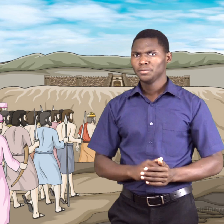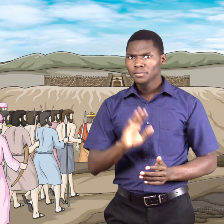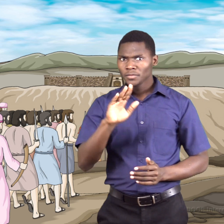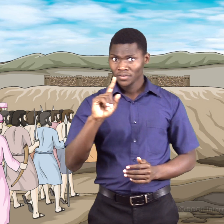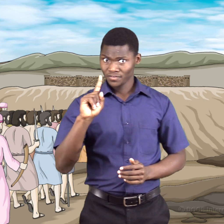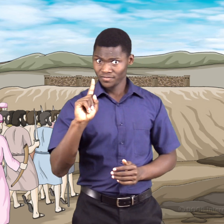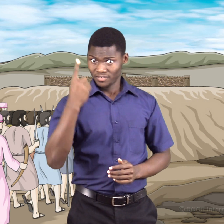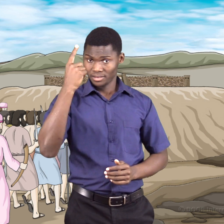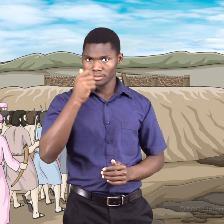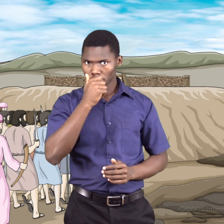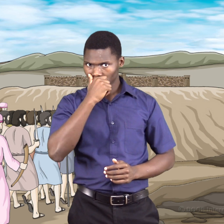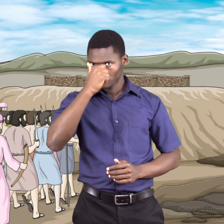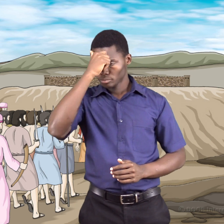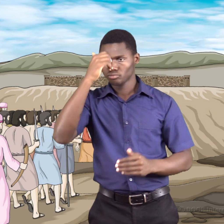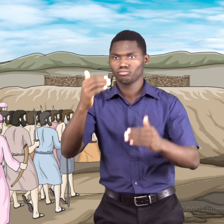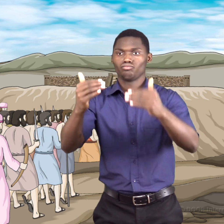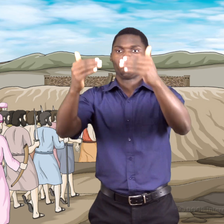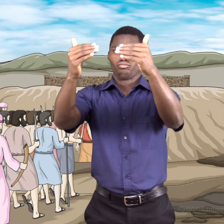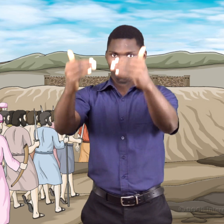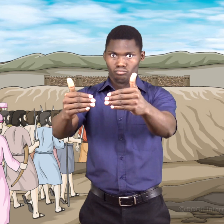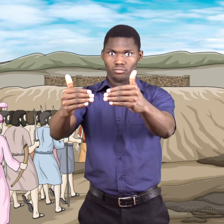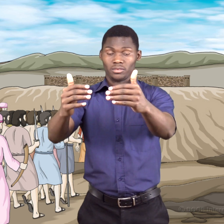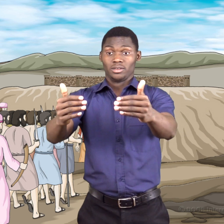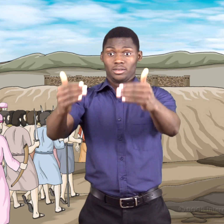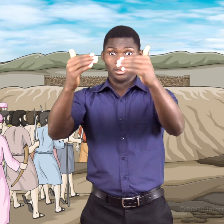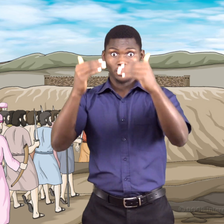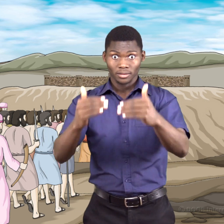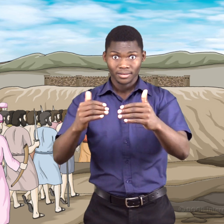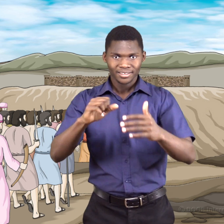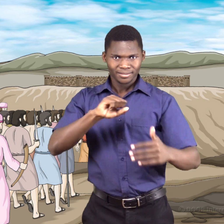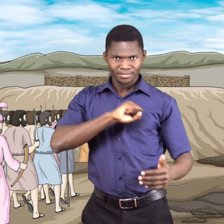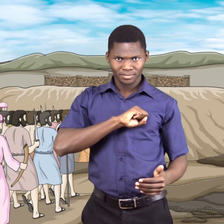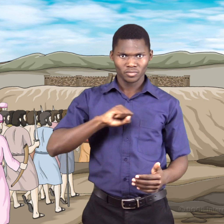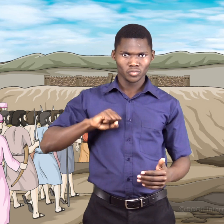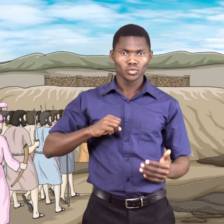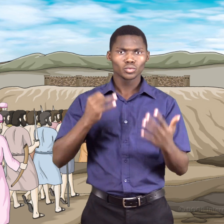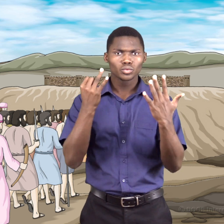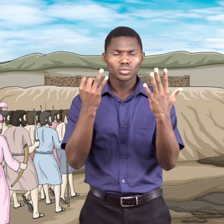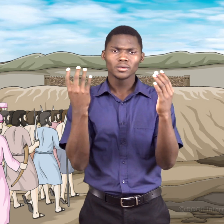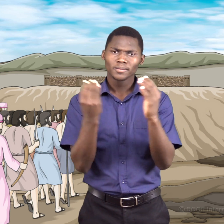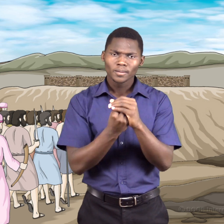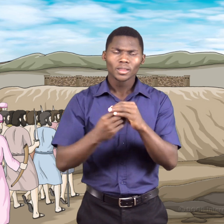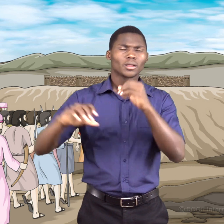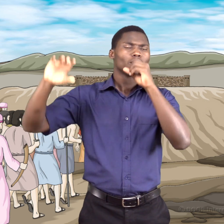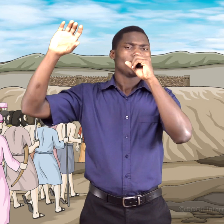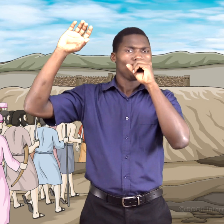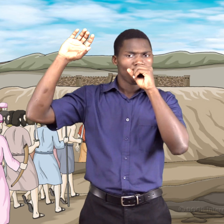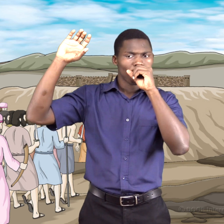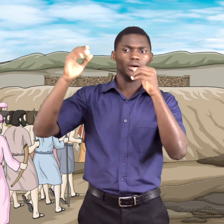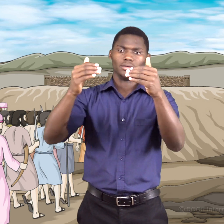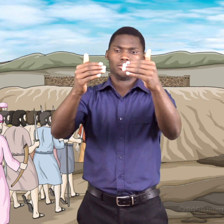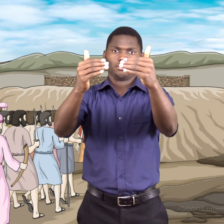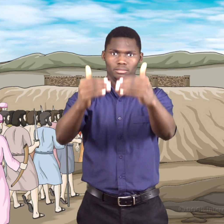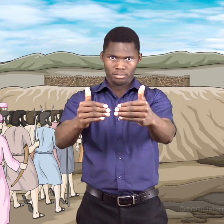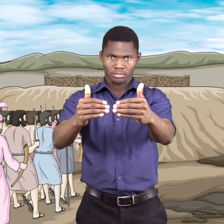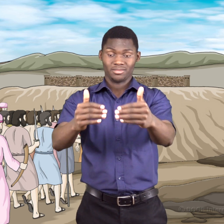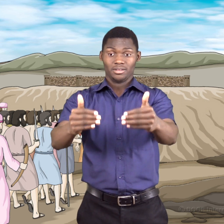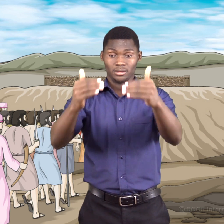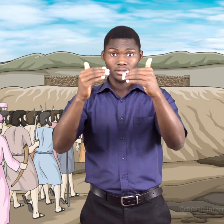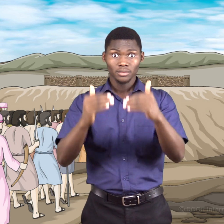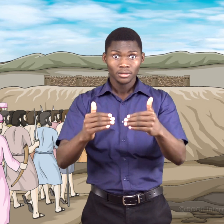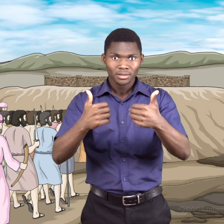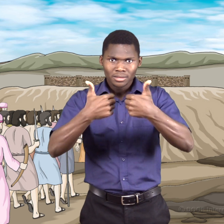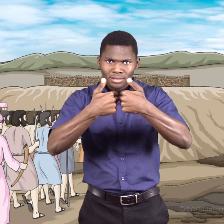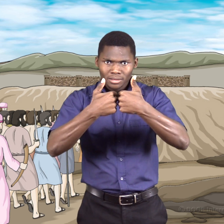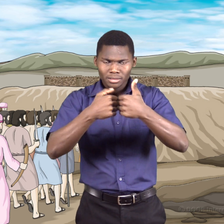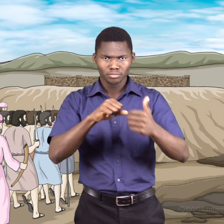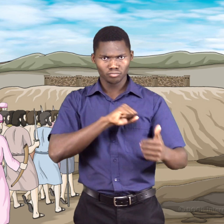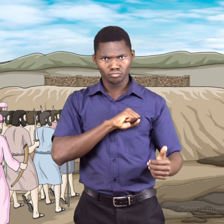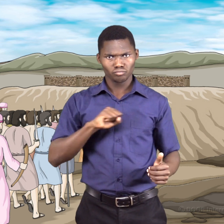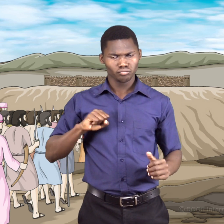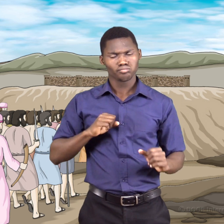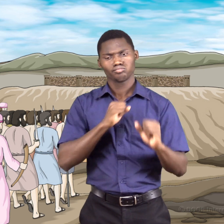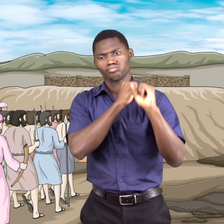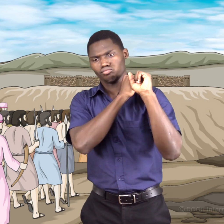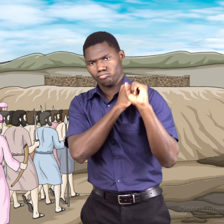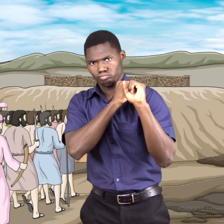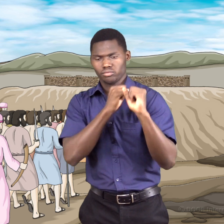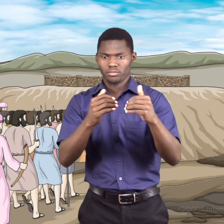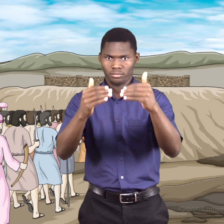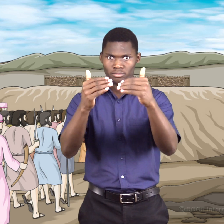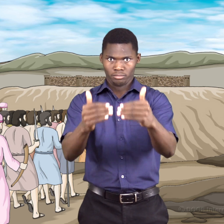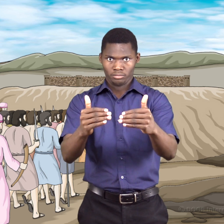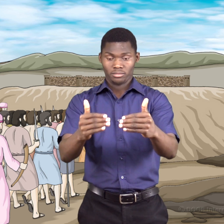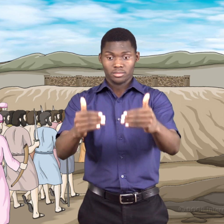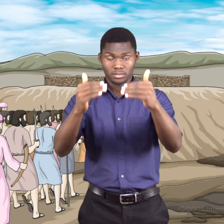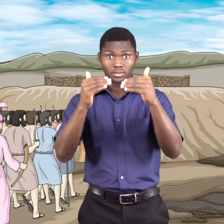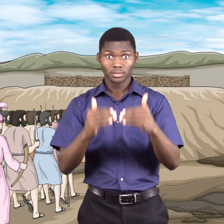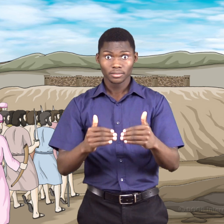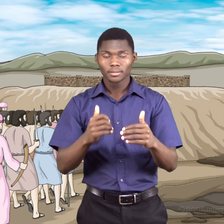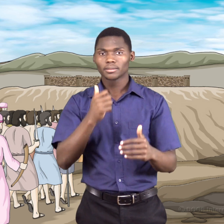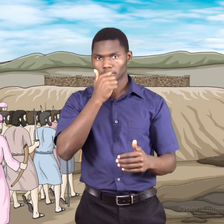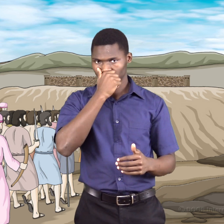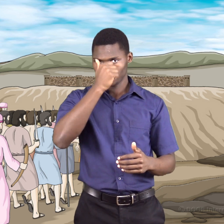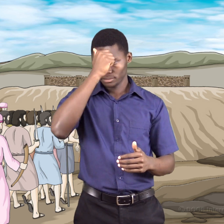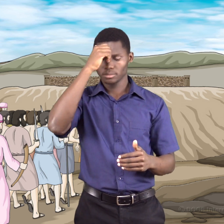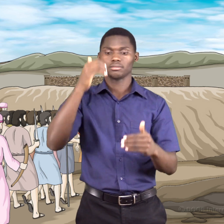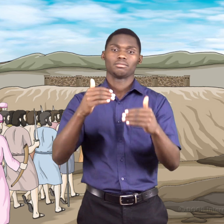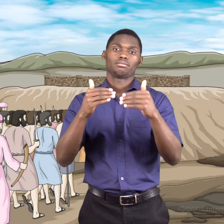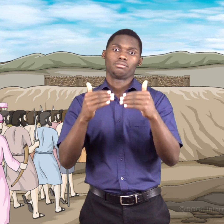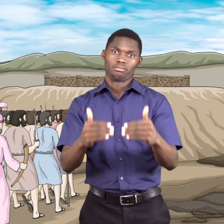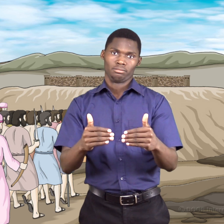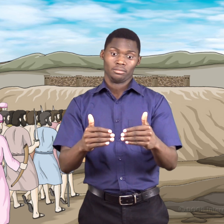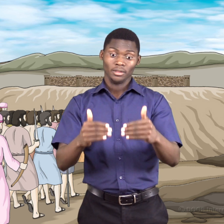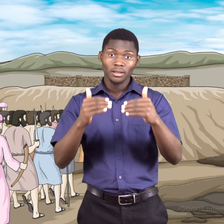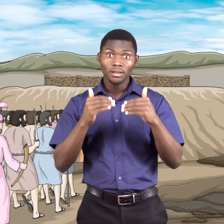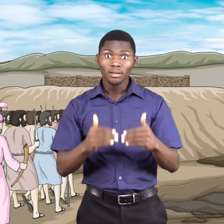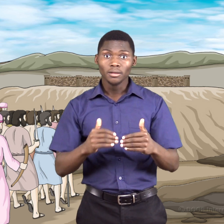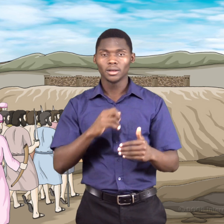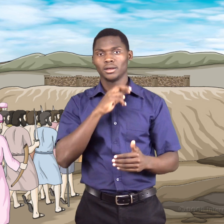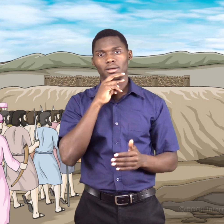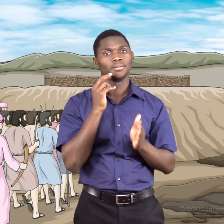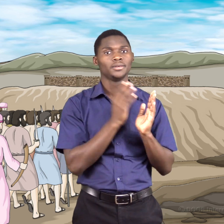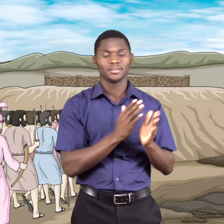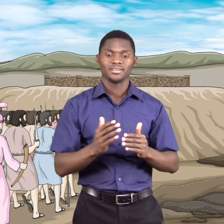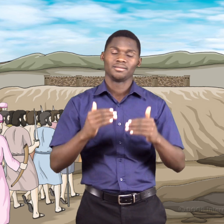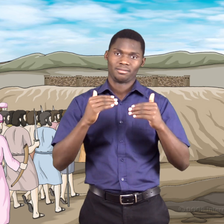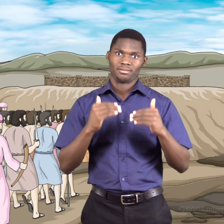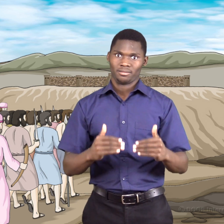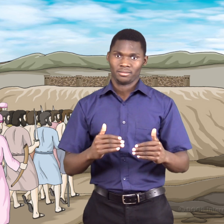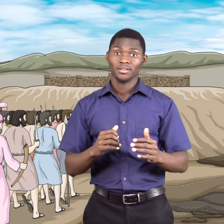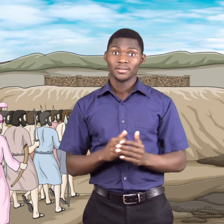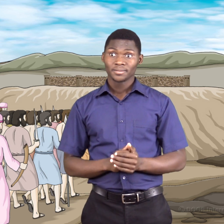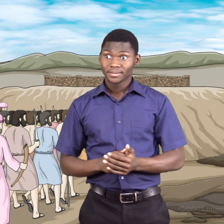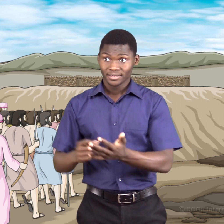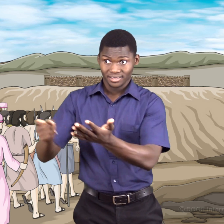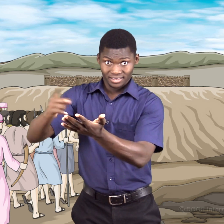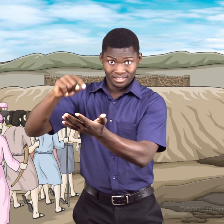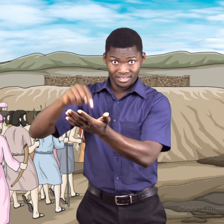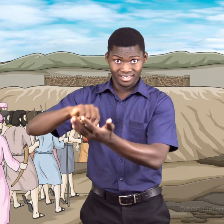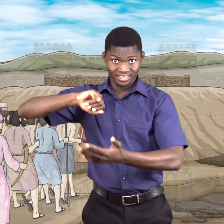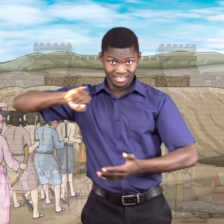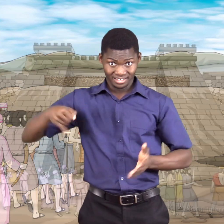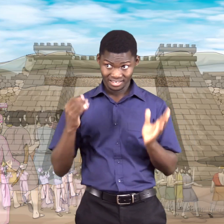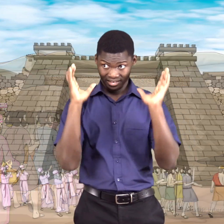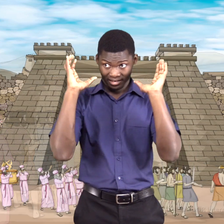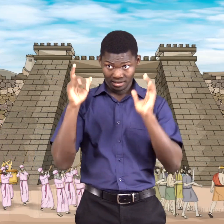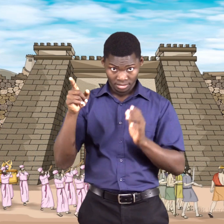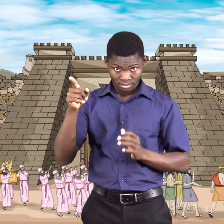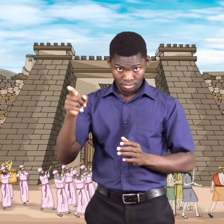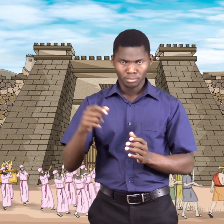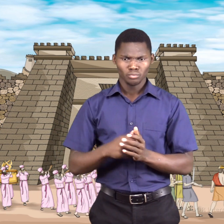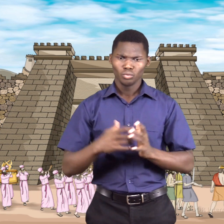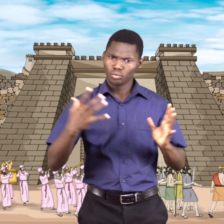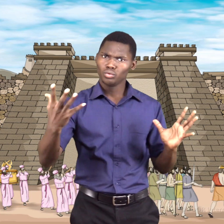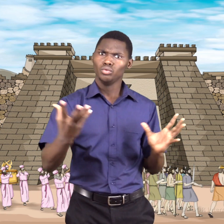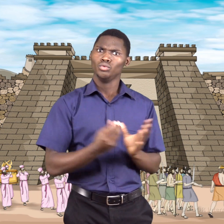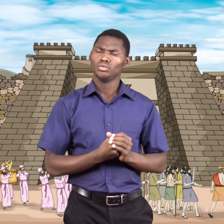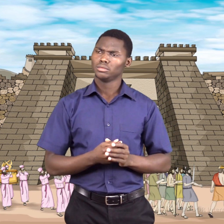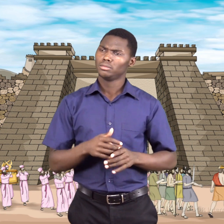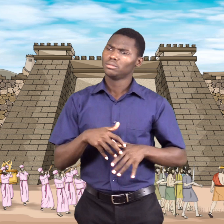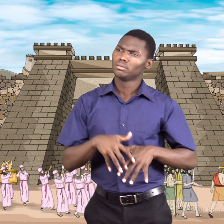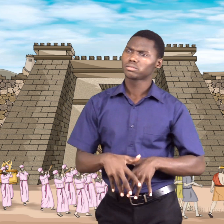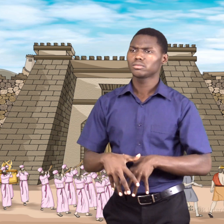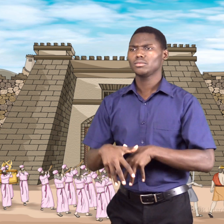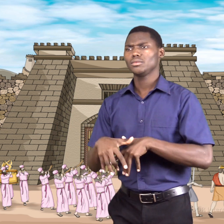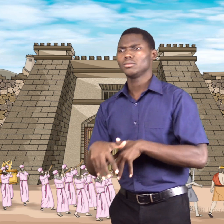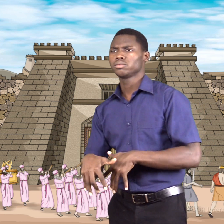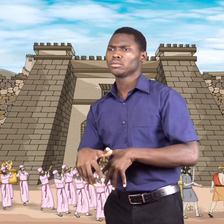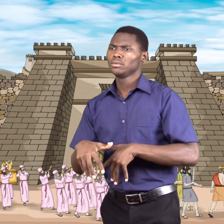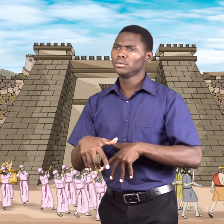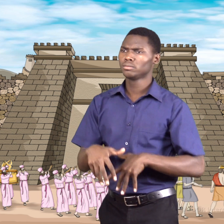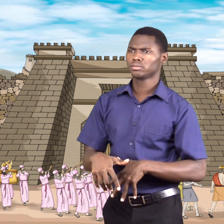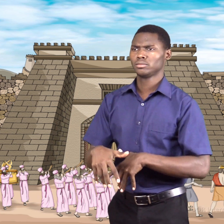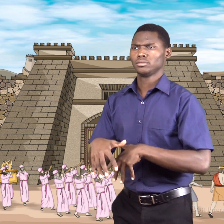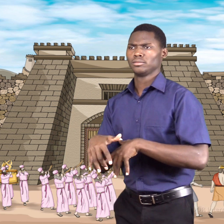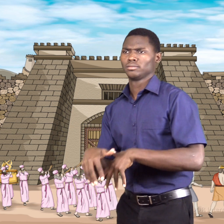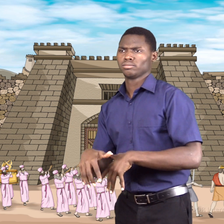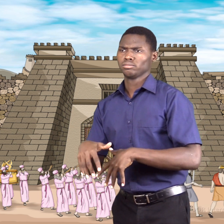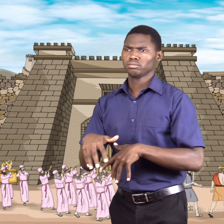While the horns continued to sound, the armed troops marched ahead of the priests who blew the horns, and the rear guard followed the ark.